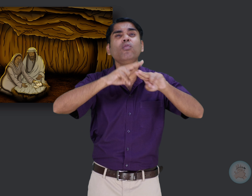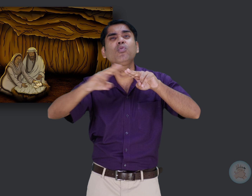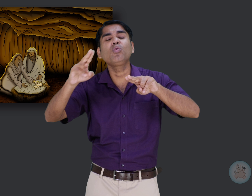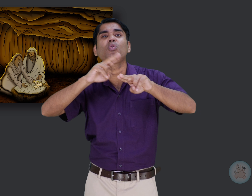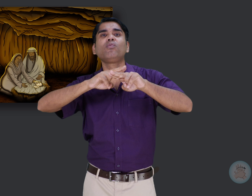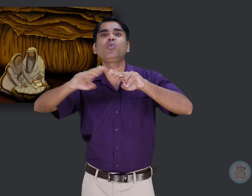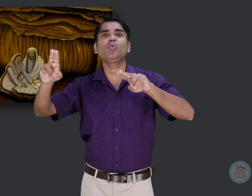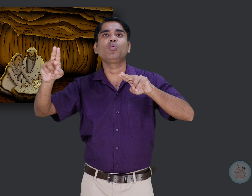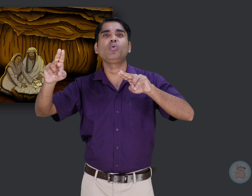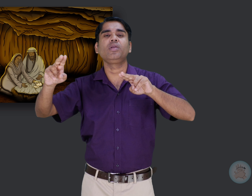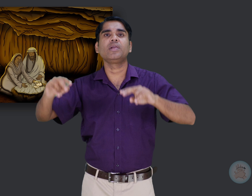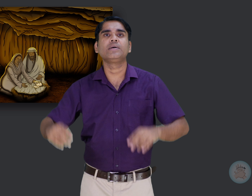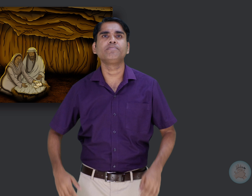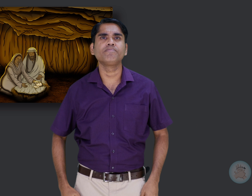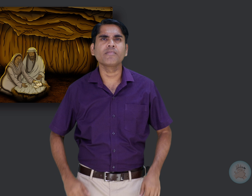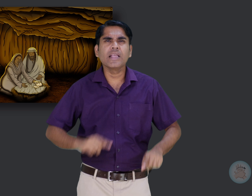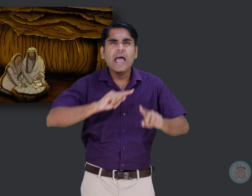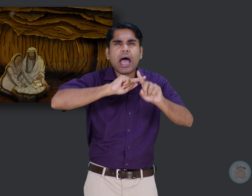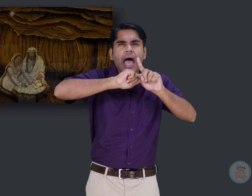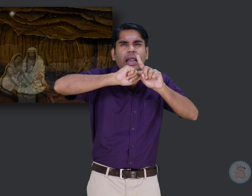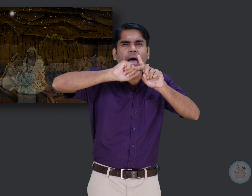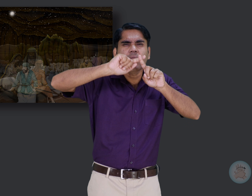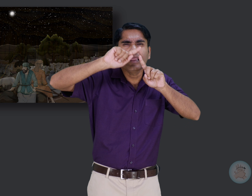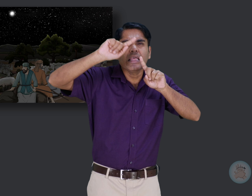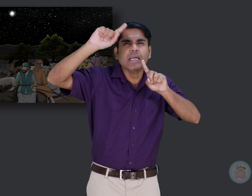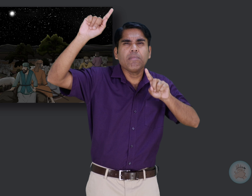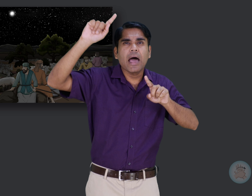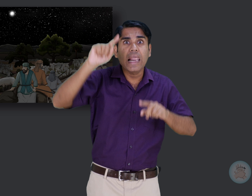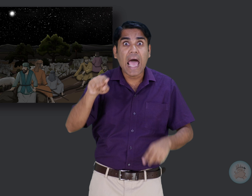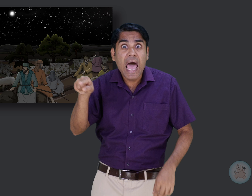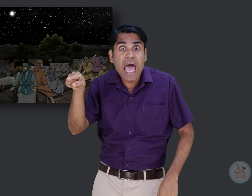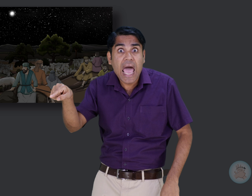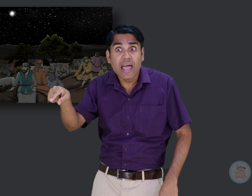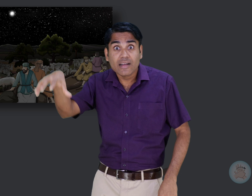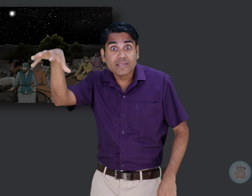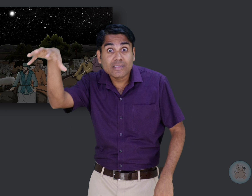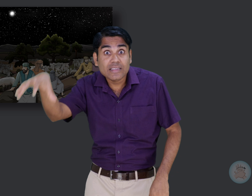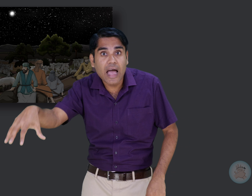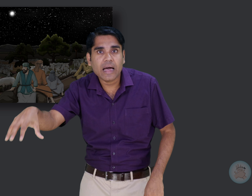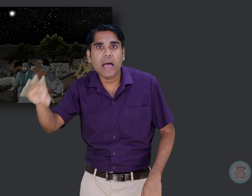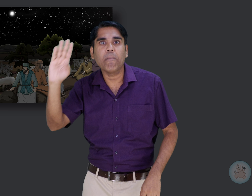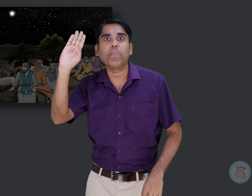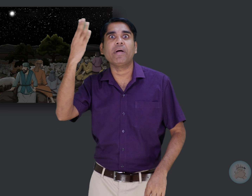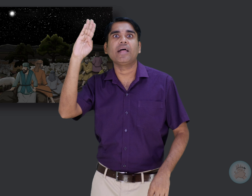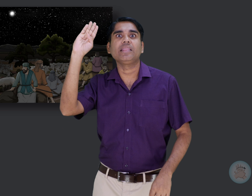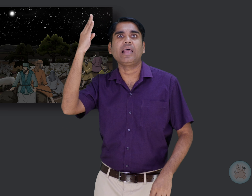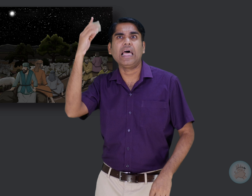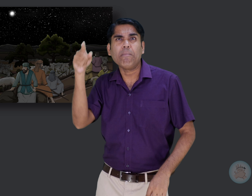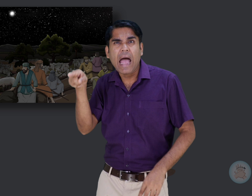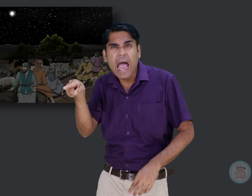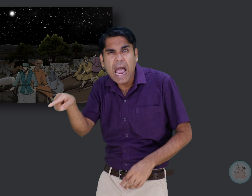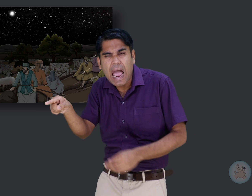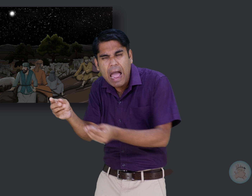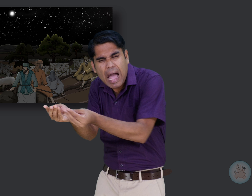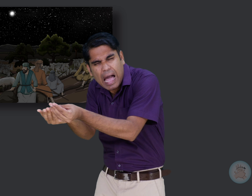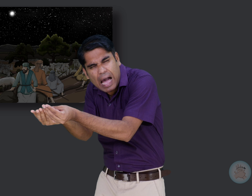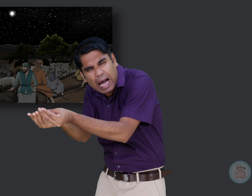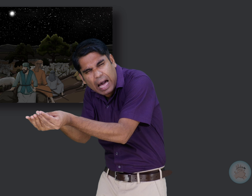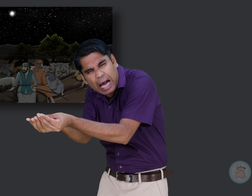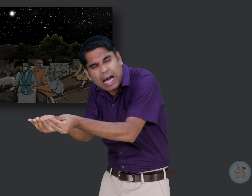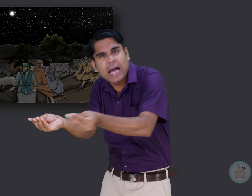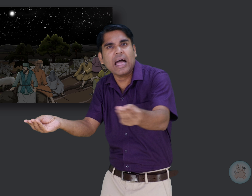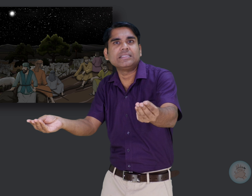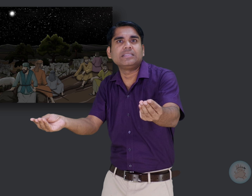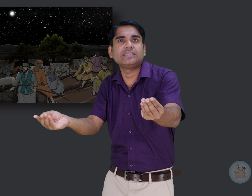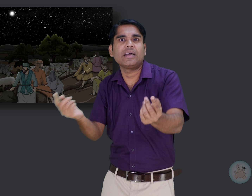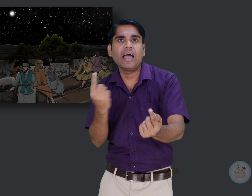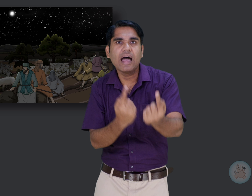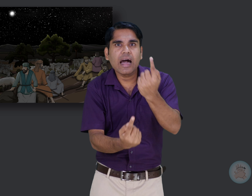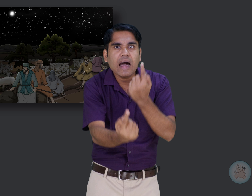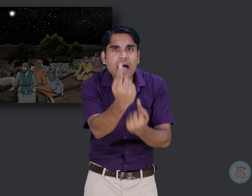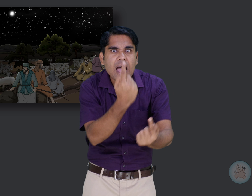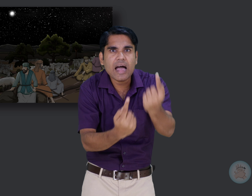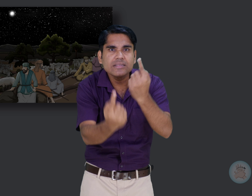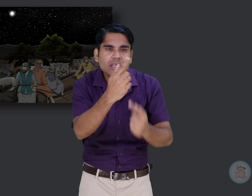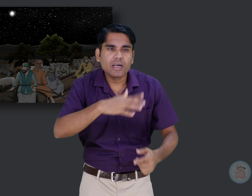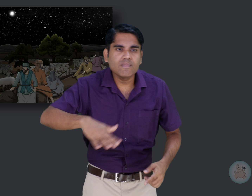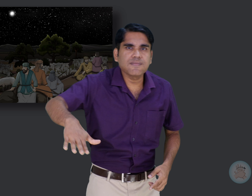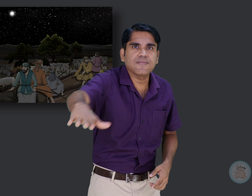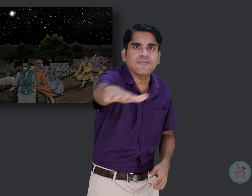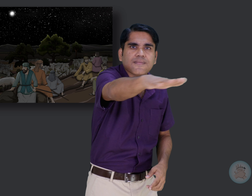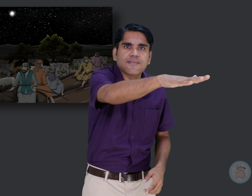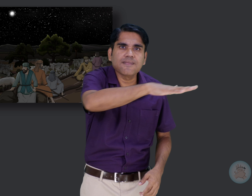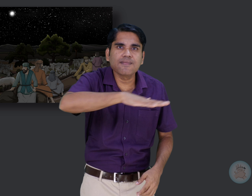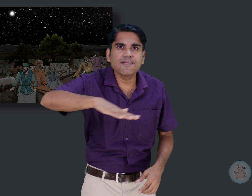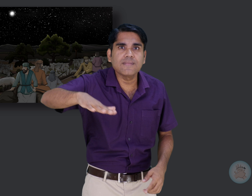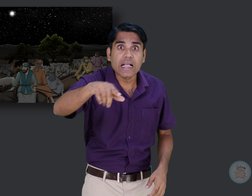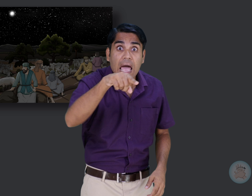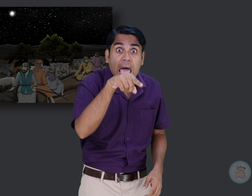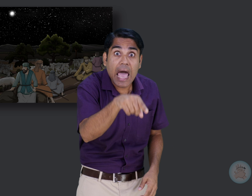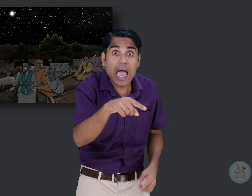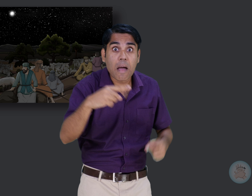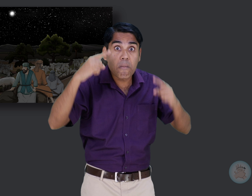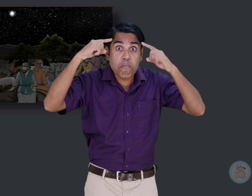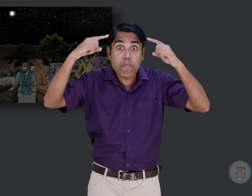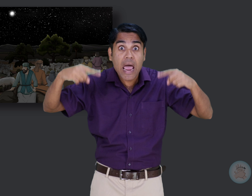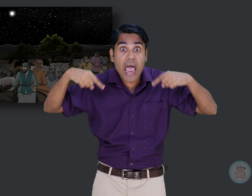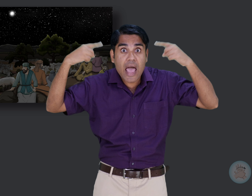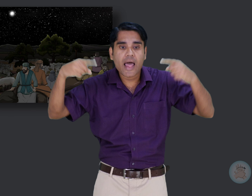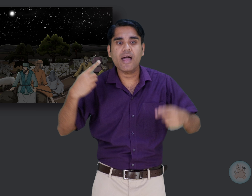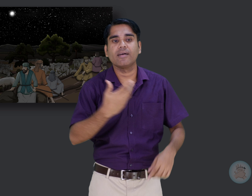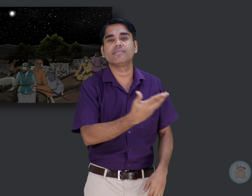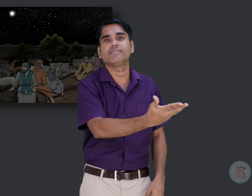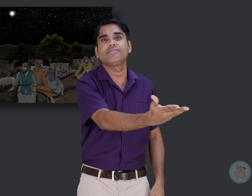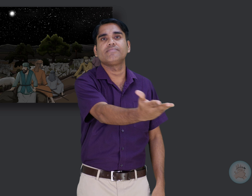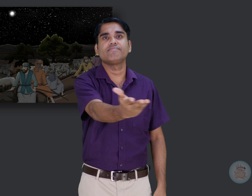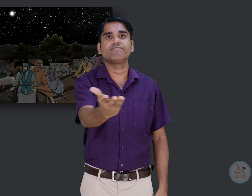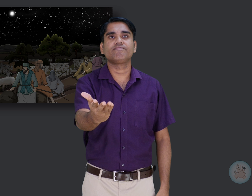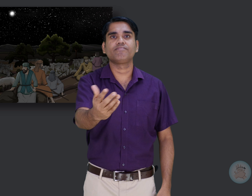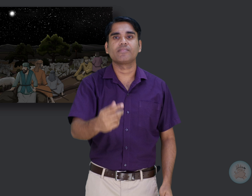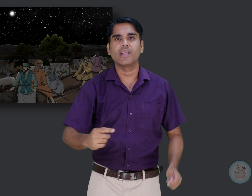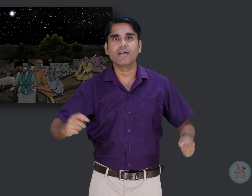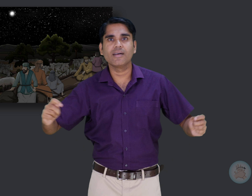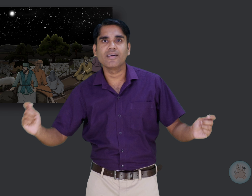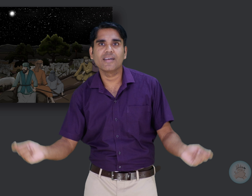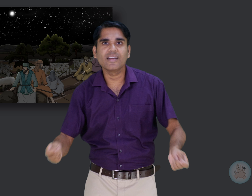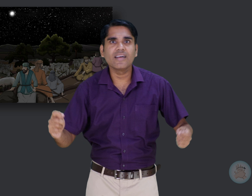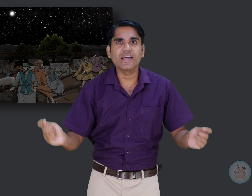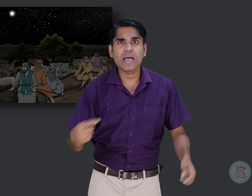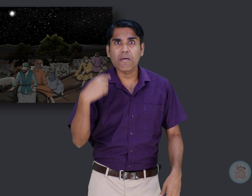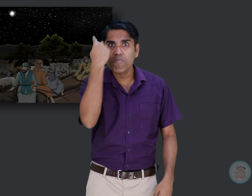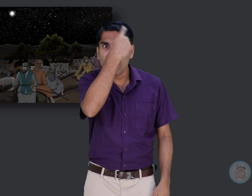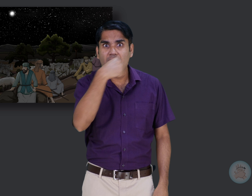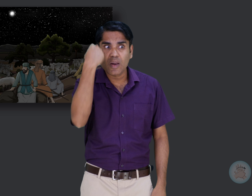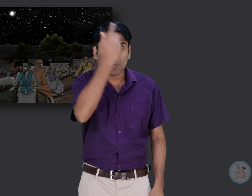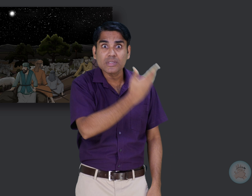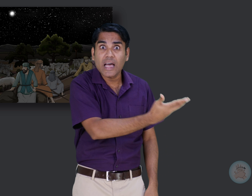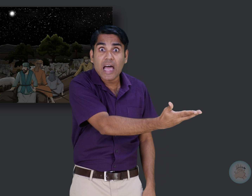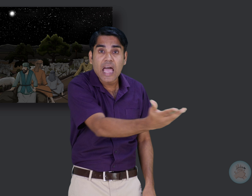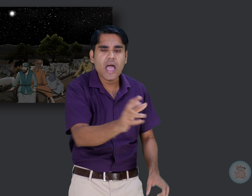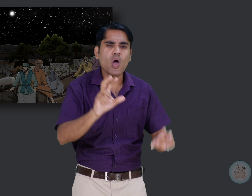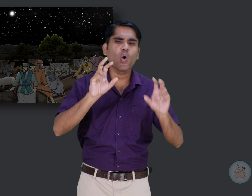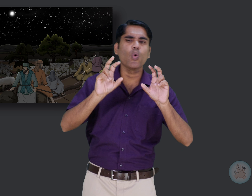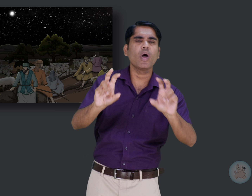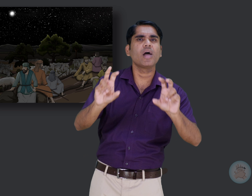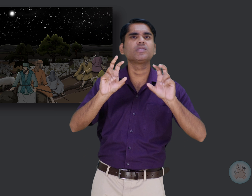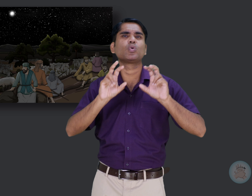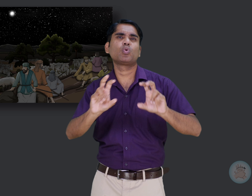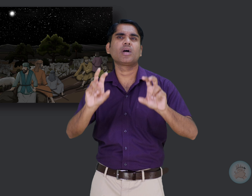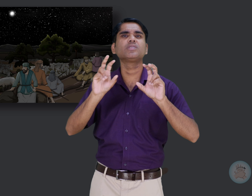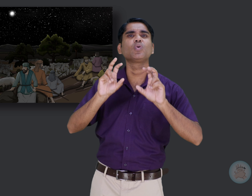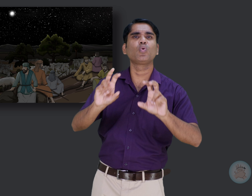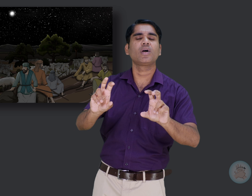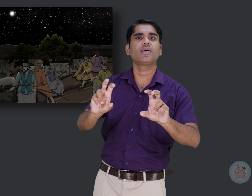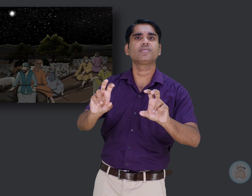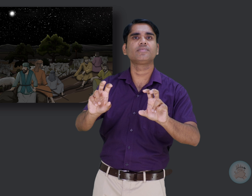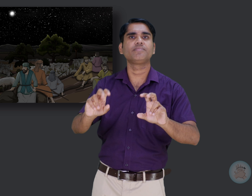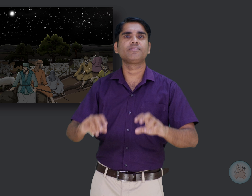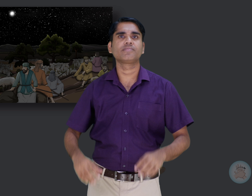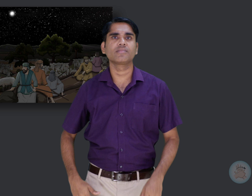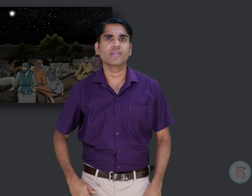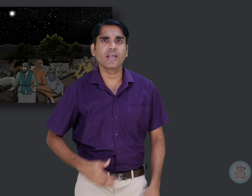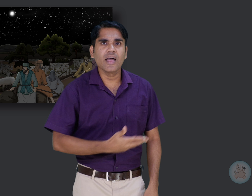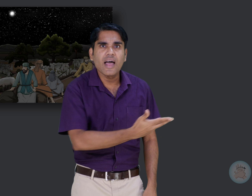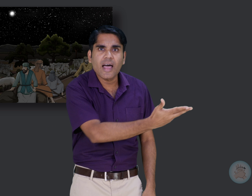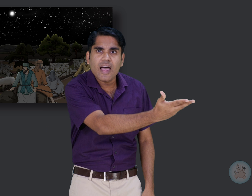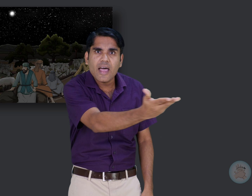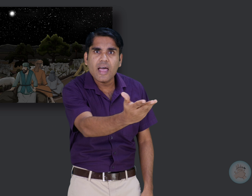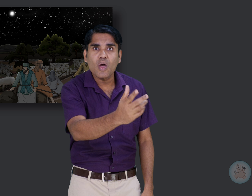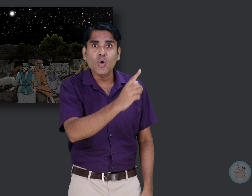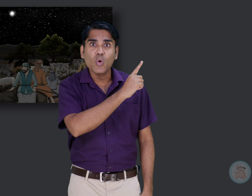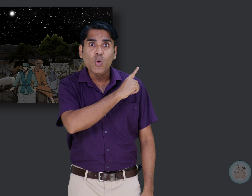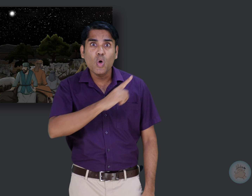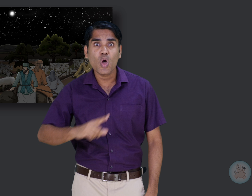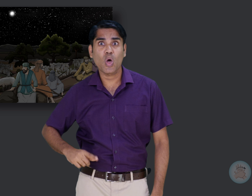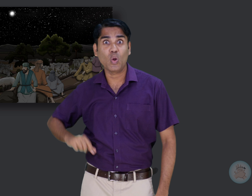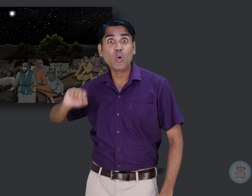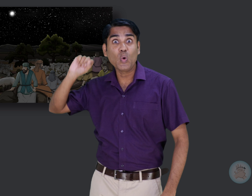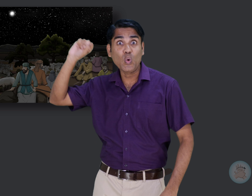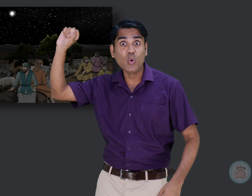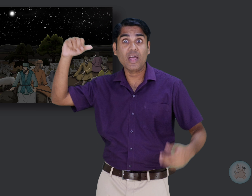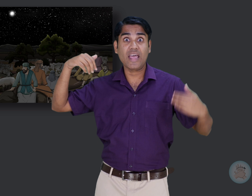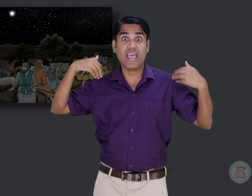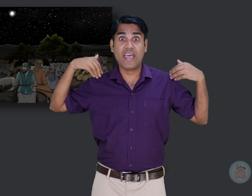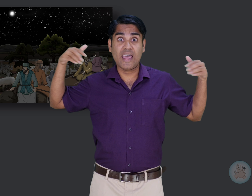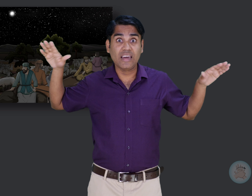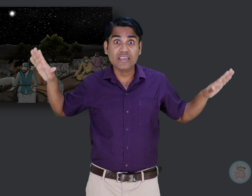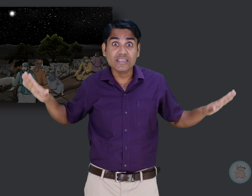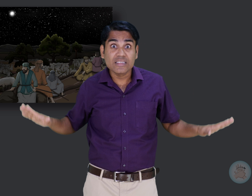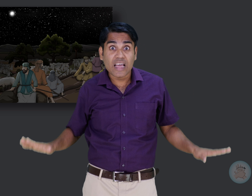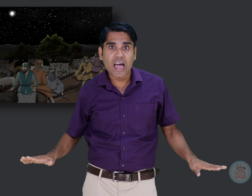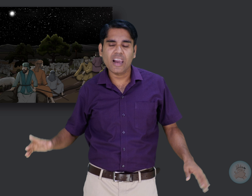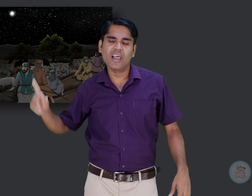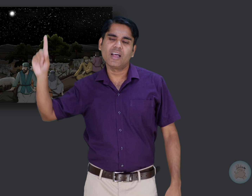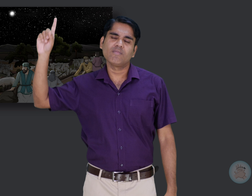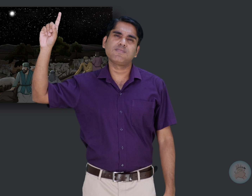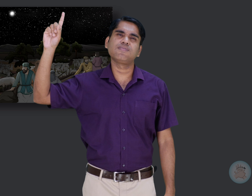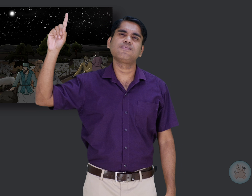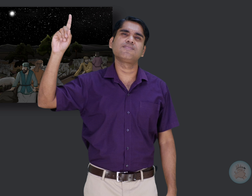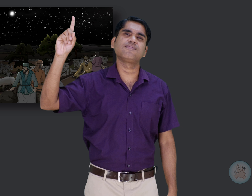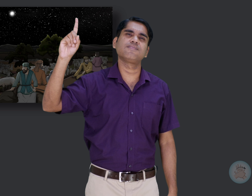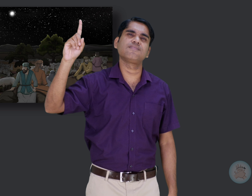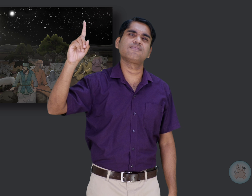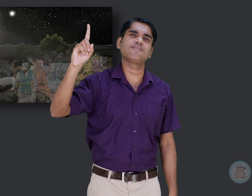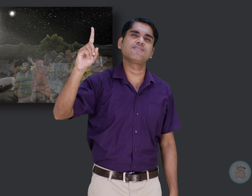And there were shepherds residing in the fields nearby, keeping watch over their flocks by night.